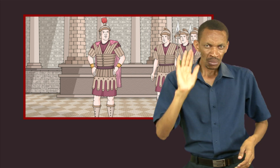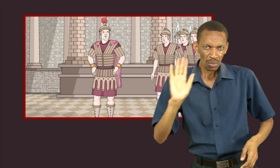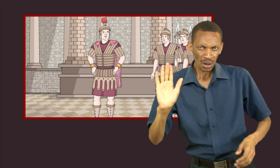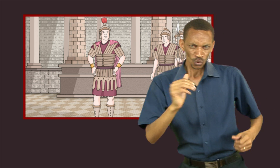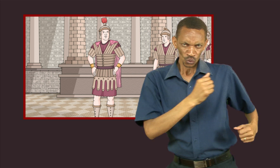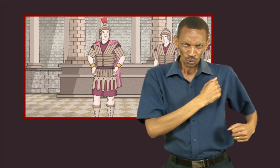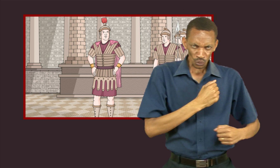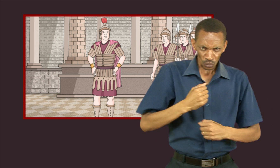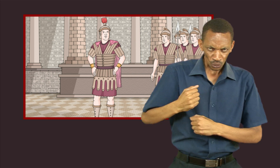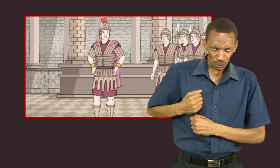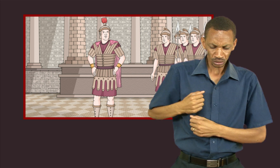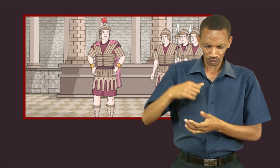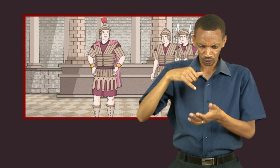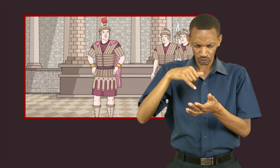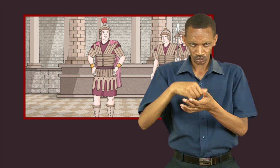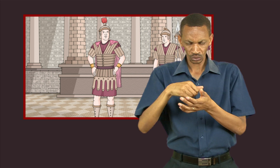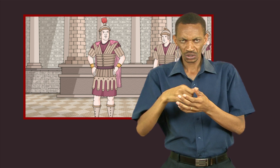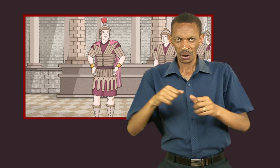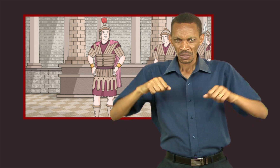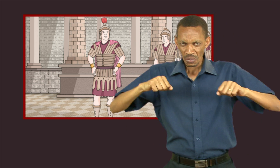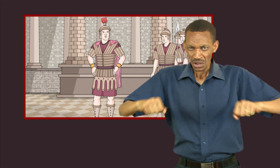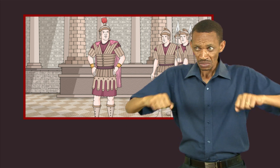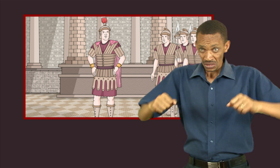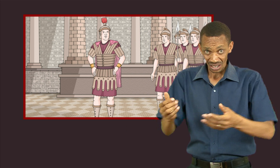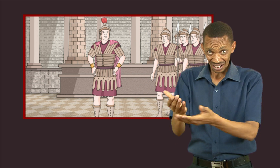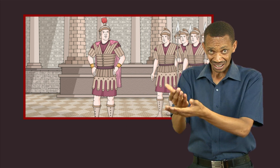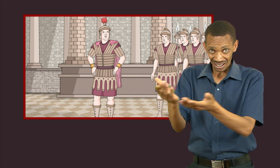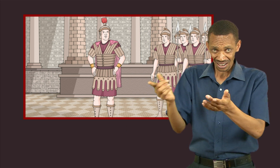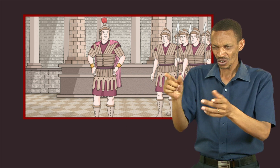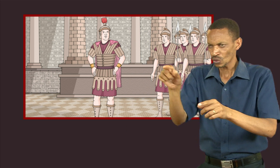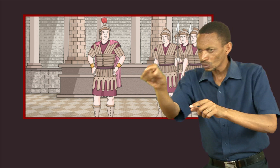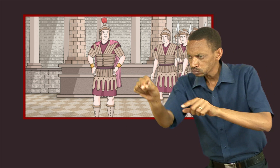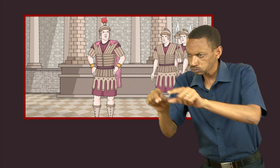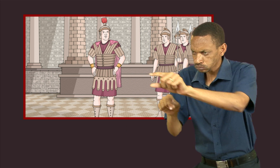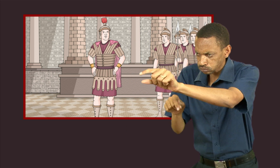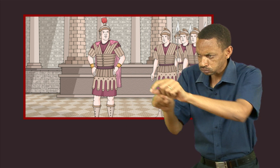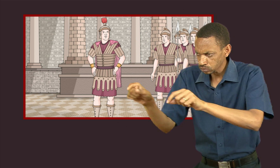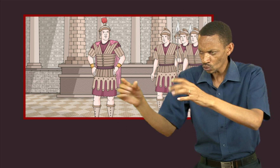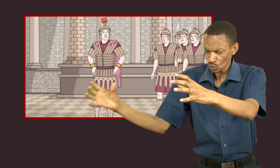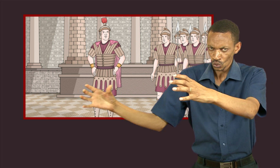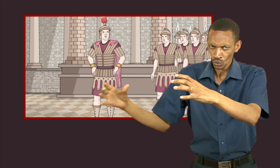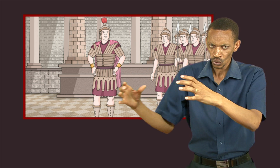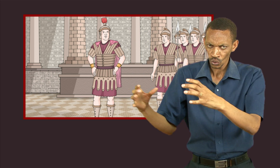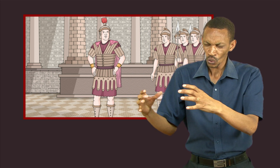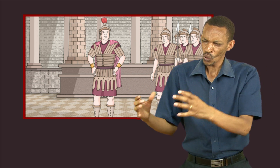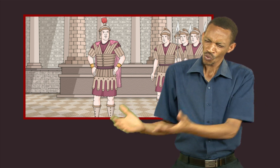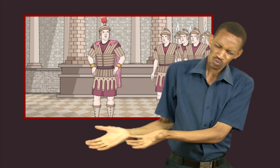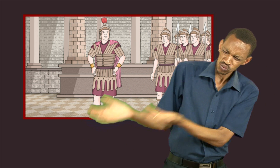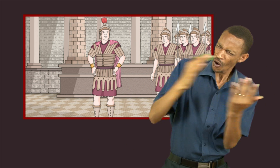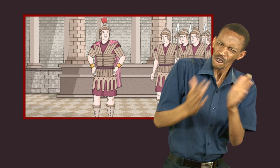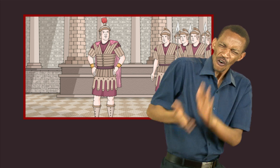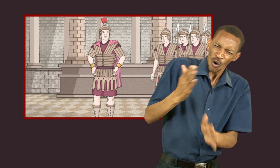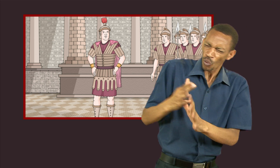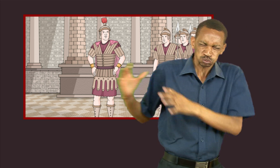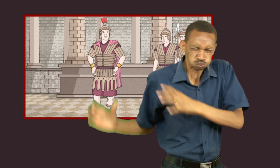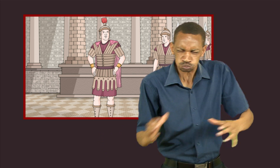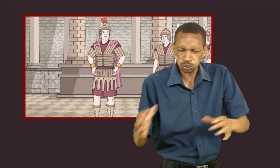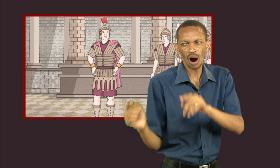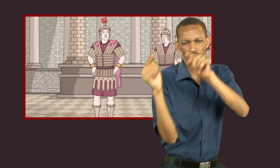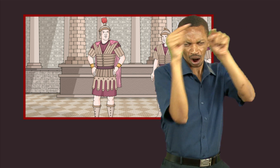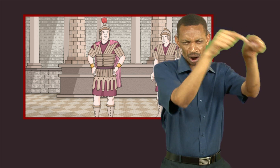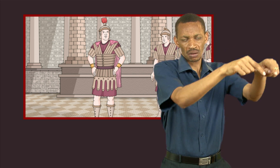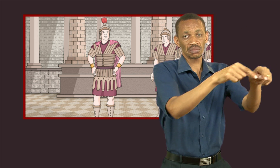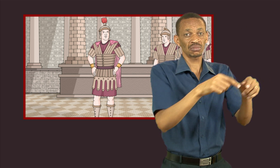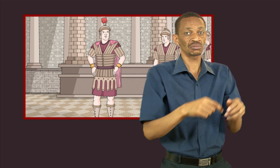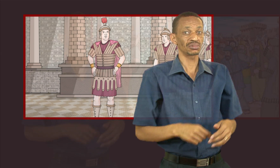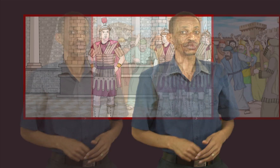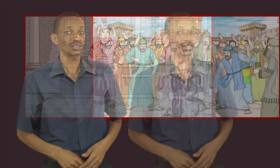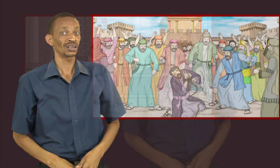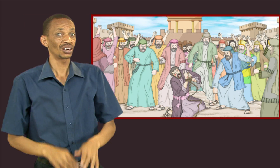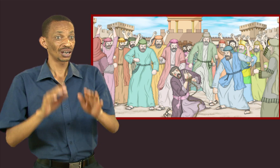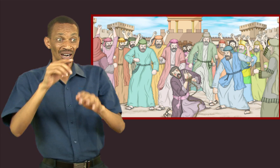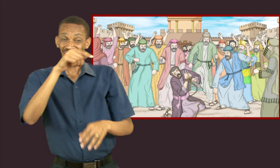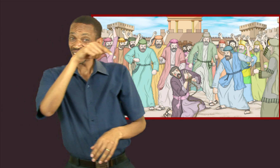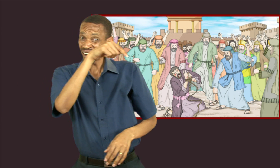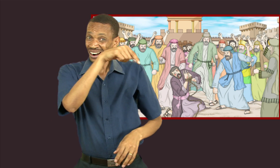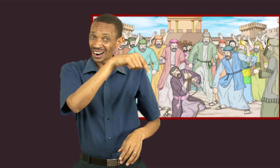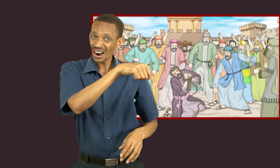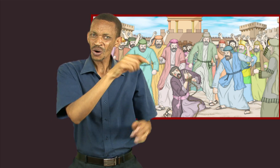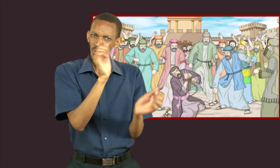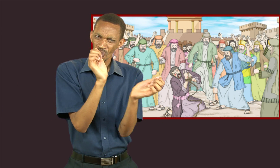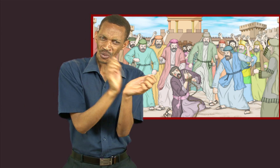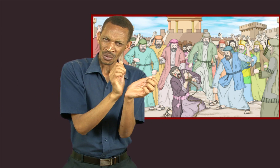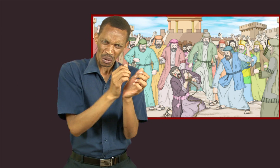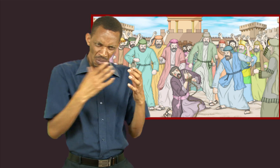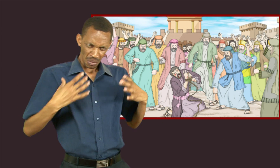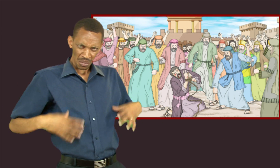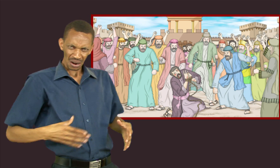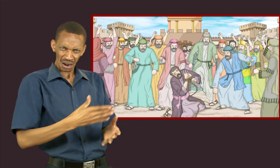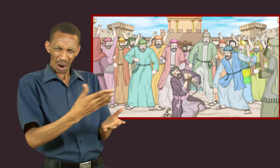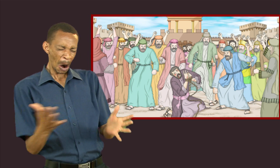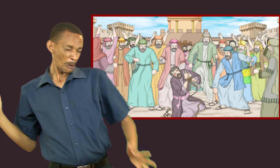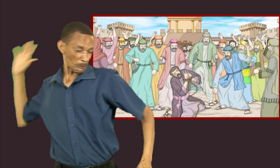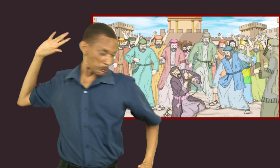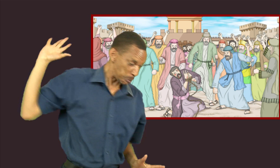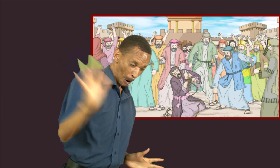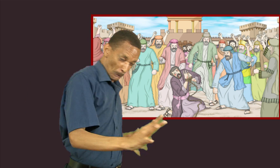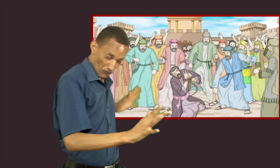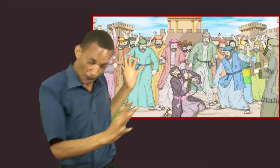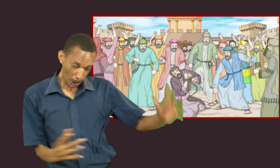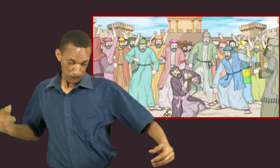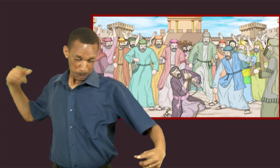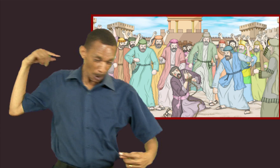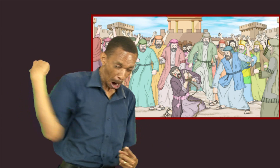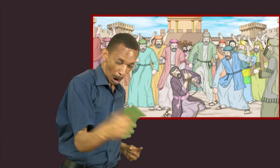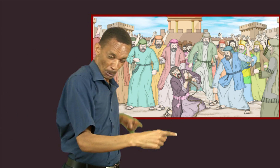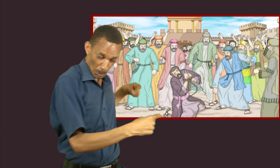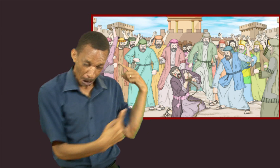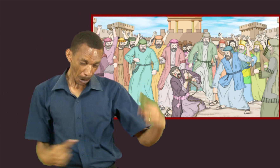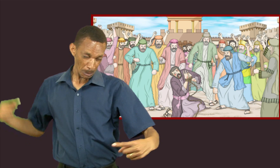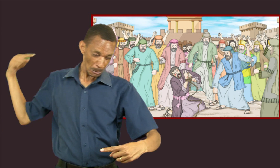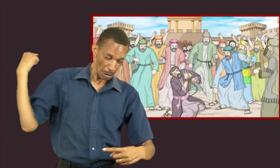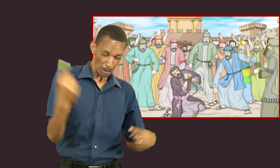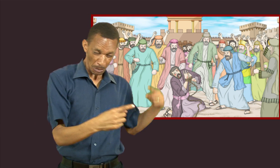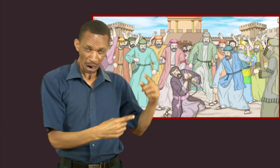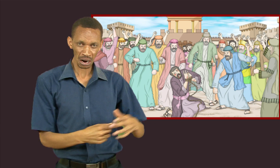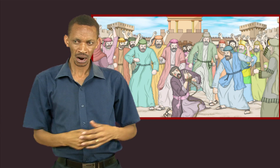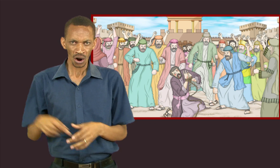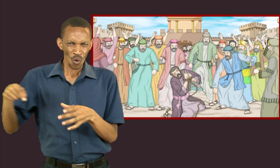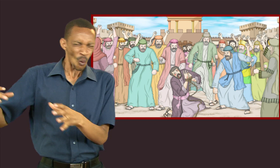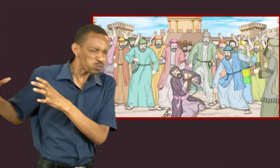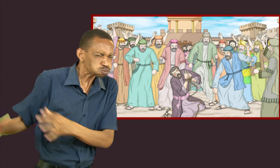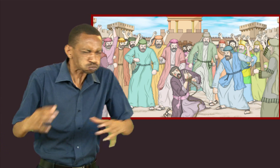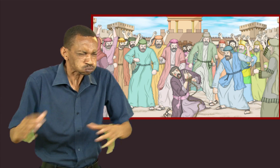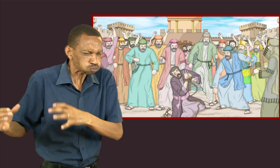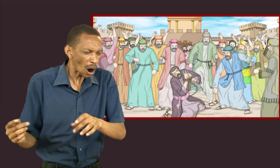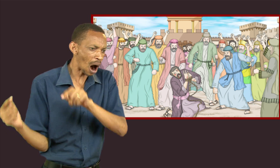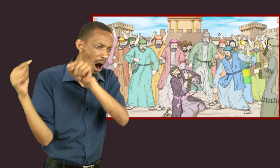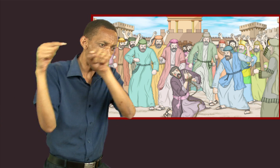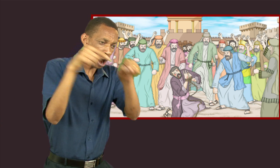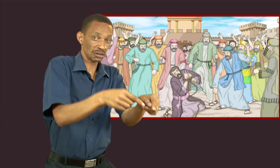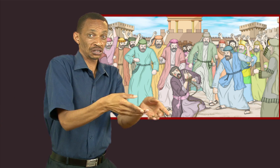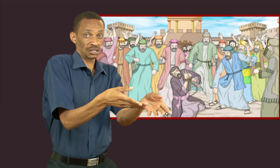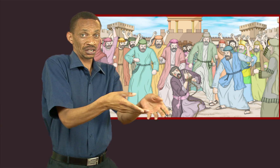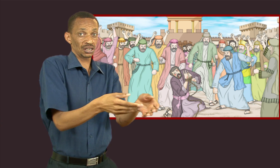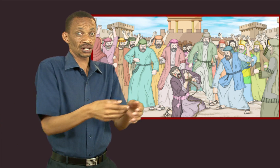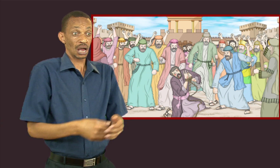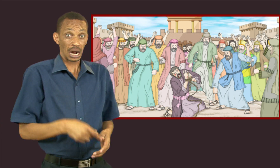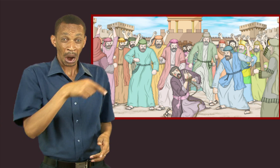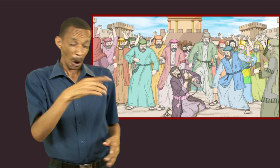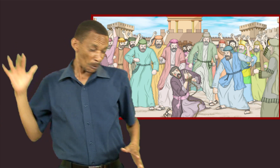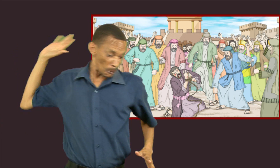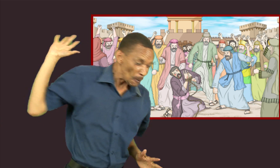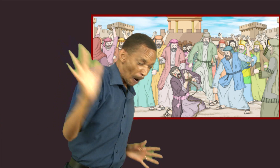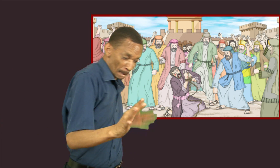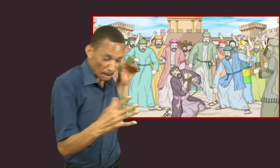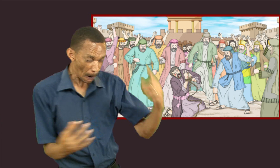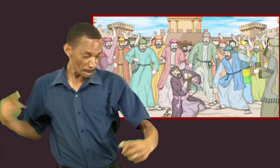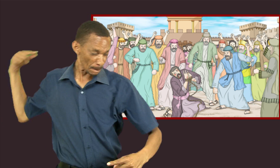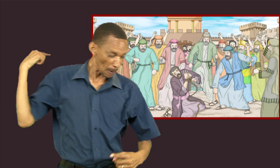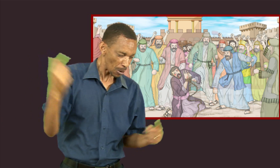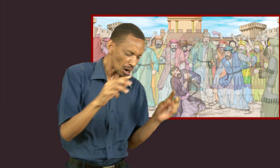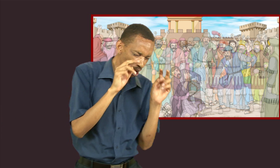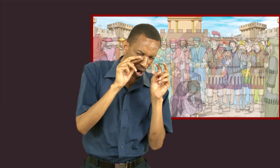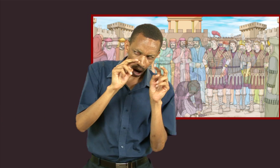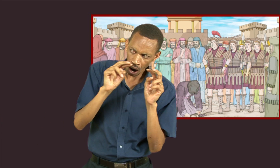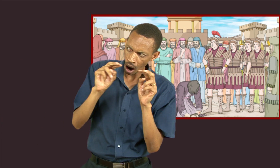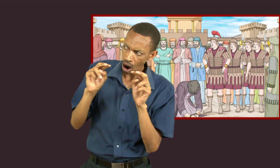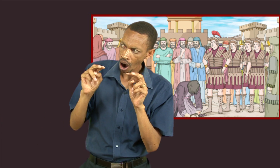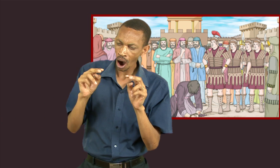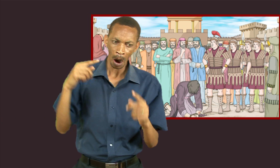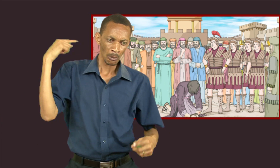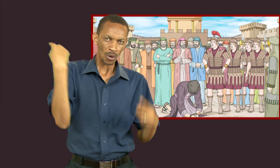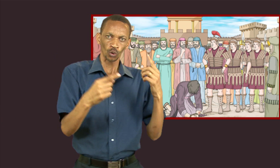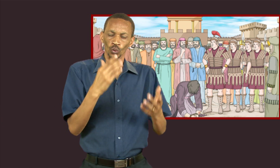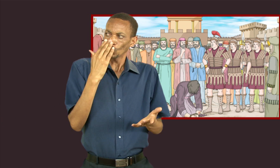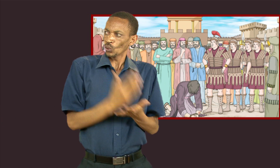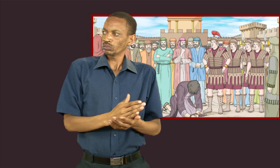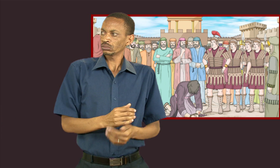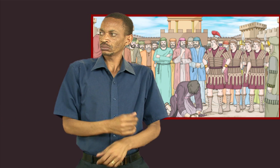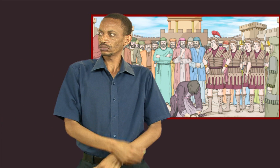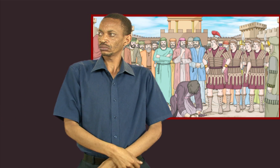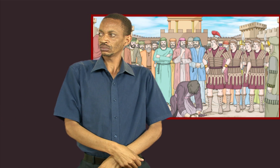Immediately he took some soldiers and centurions and ran down to the crowd.